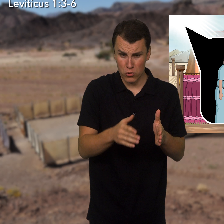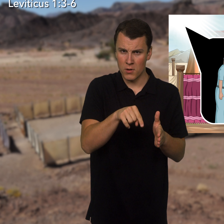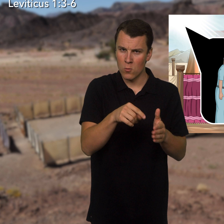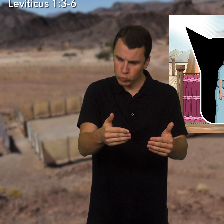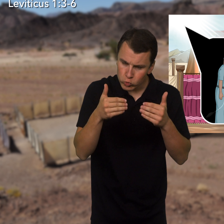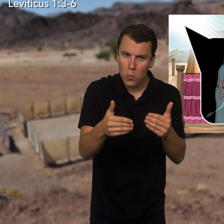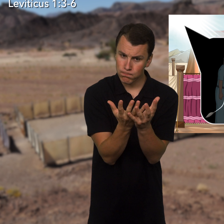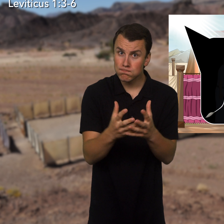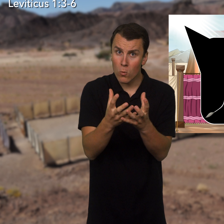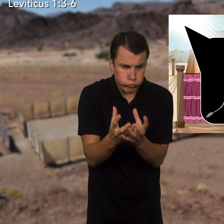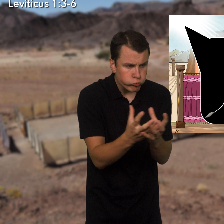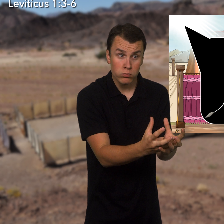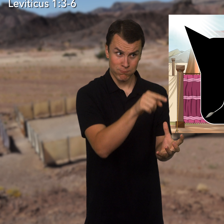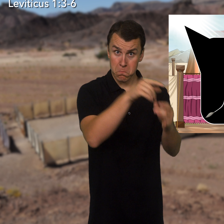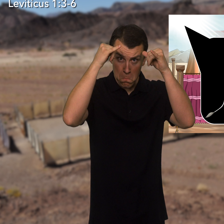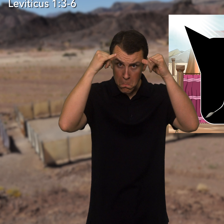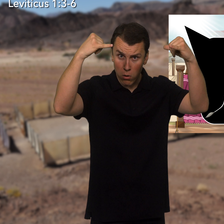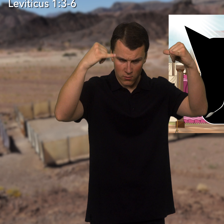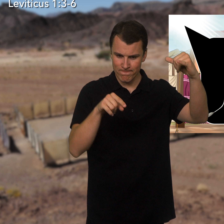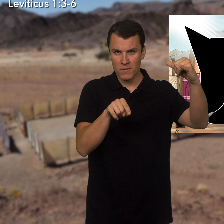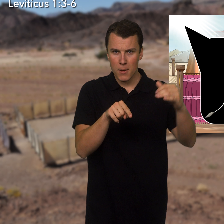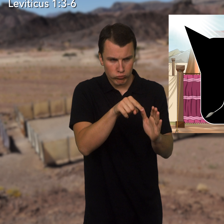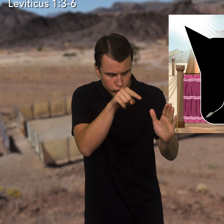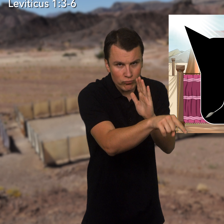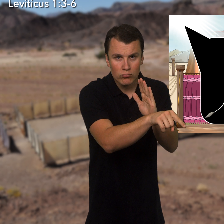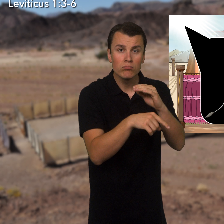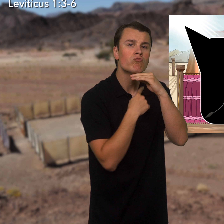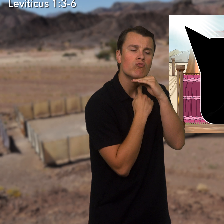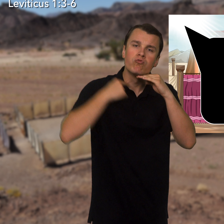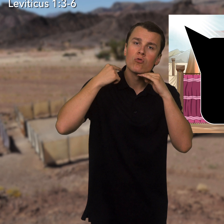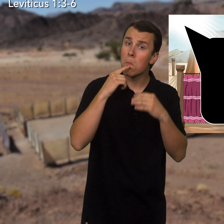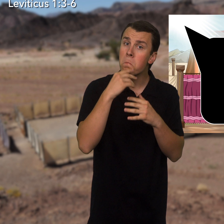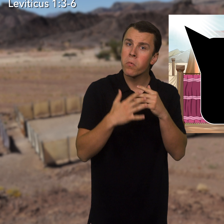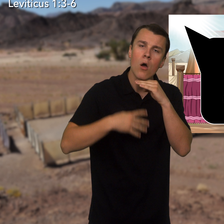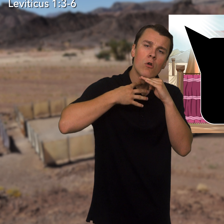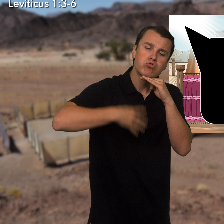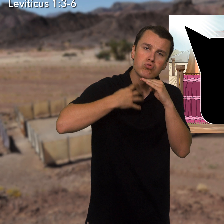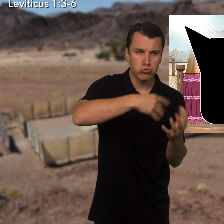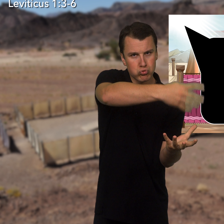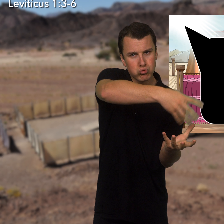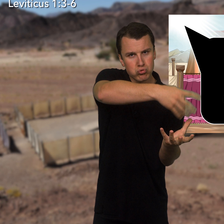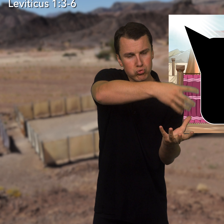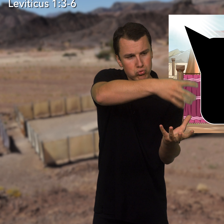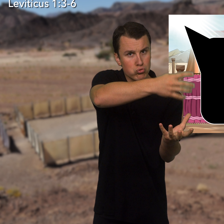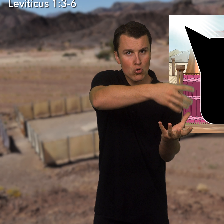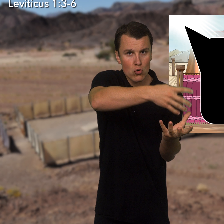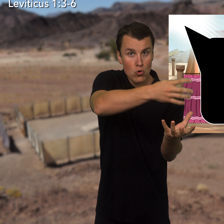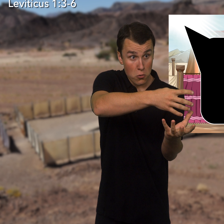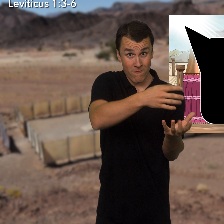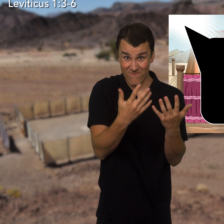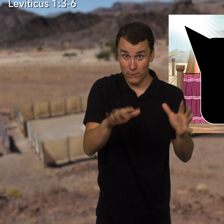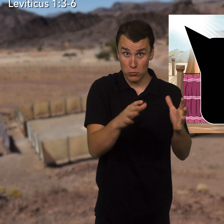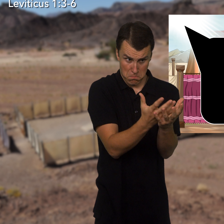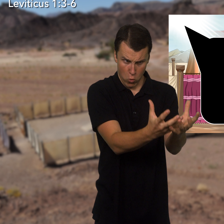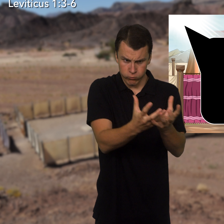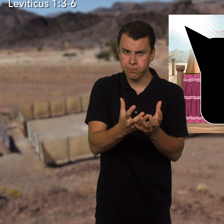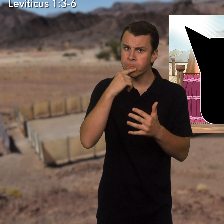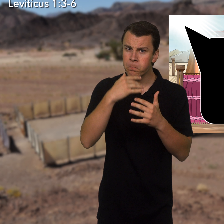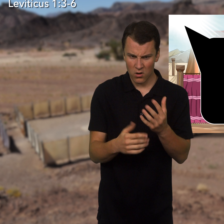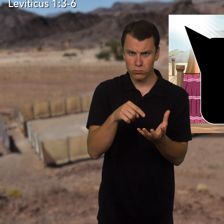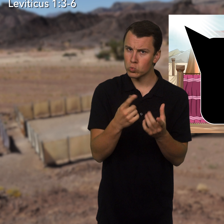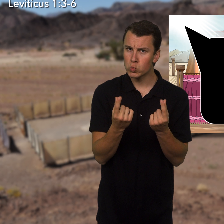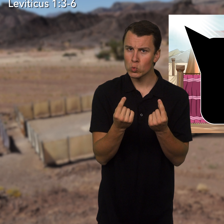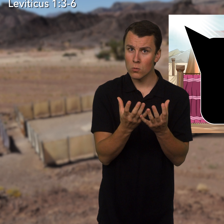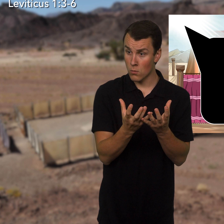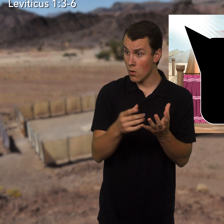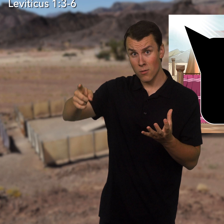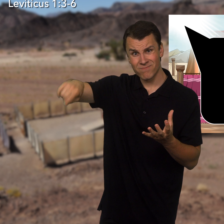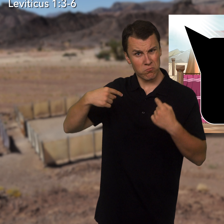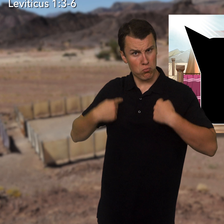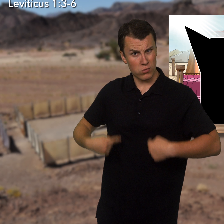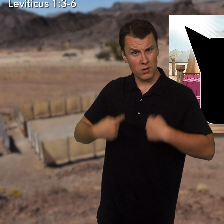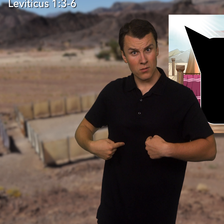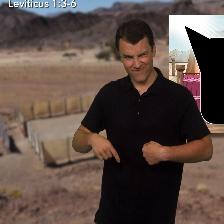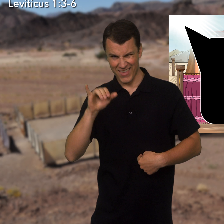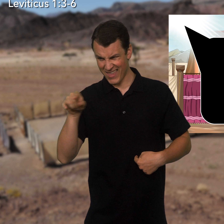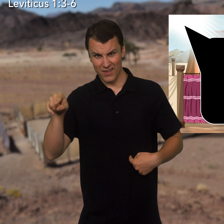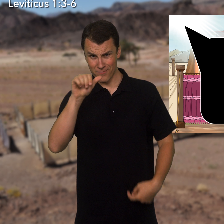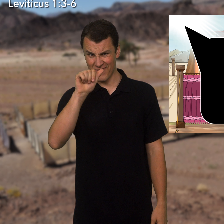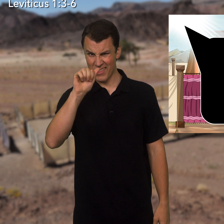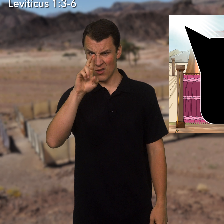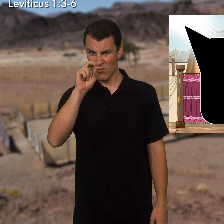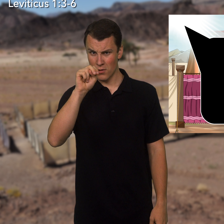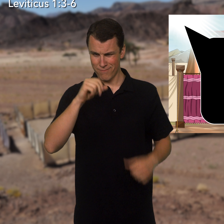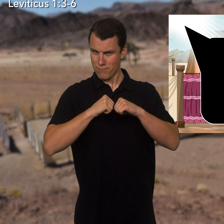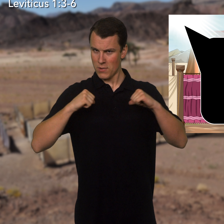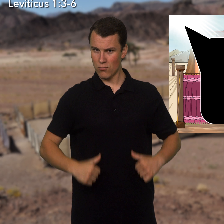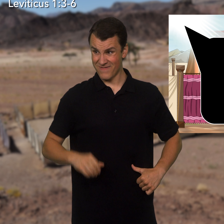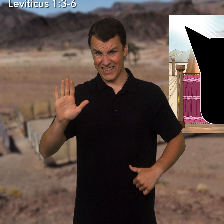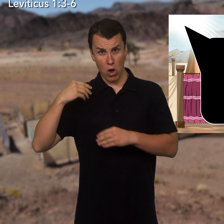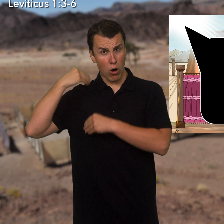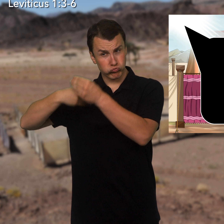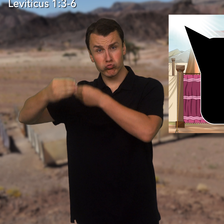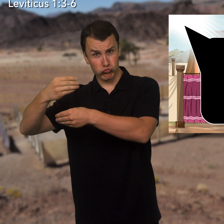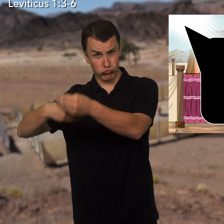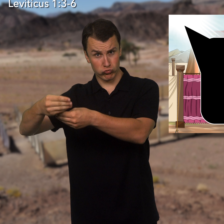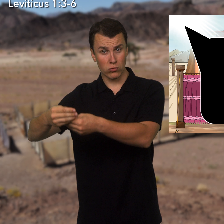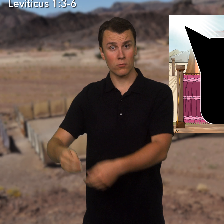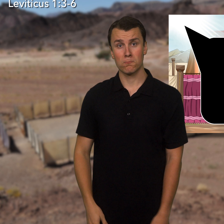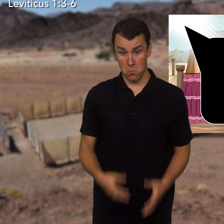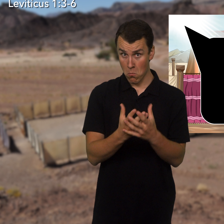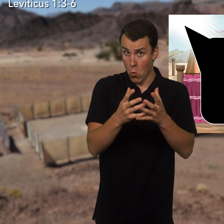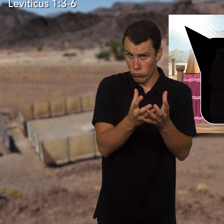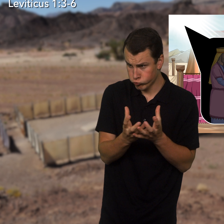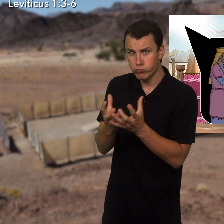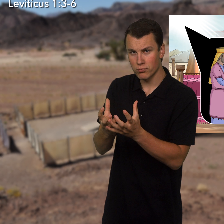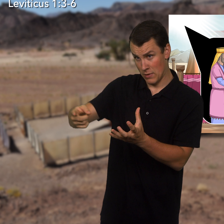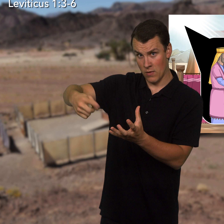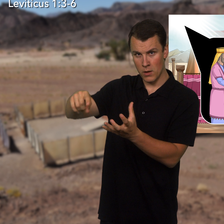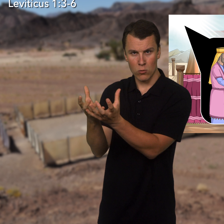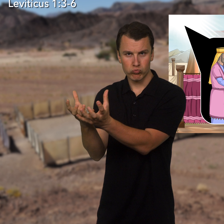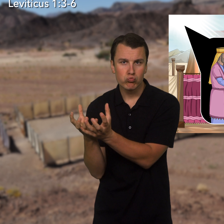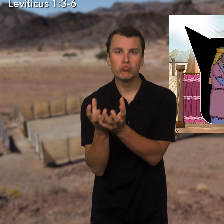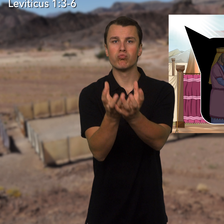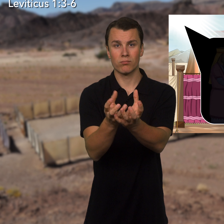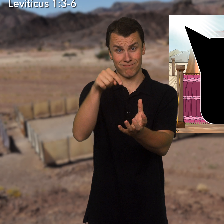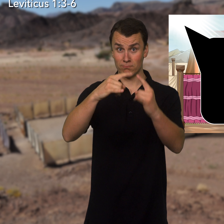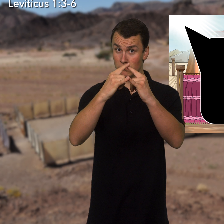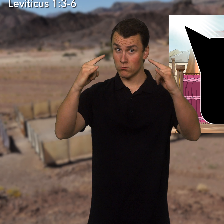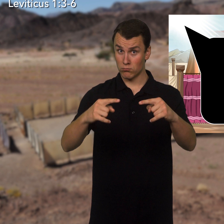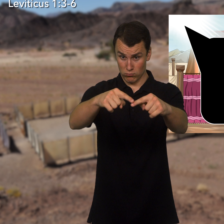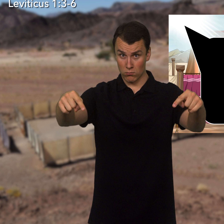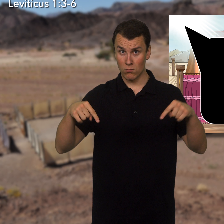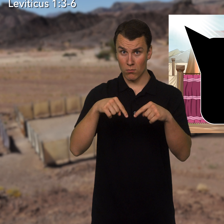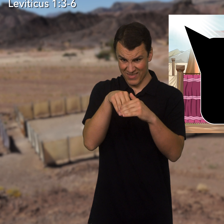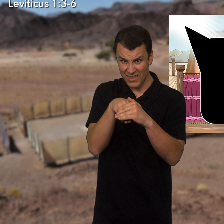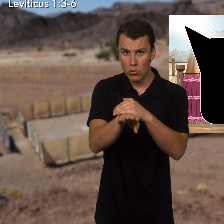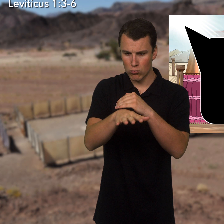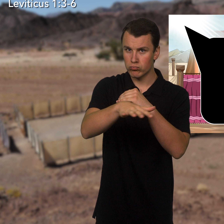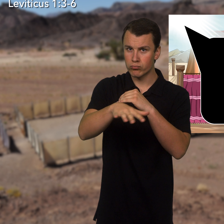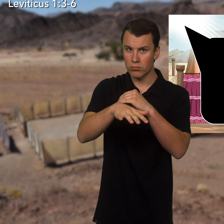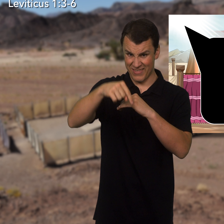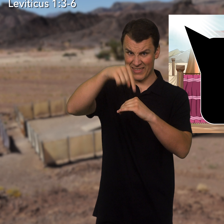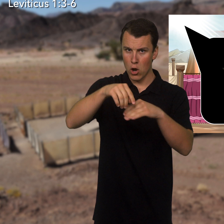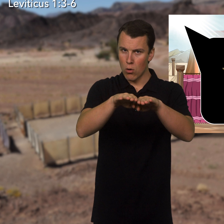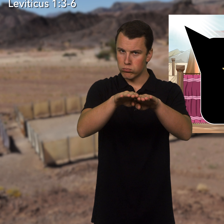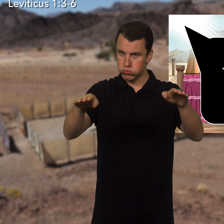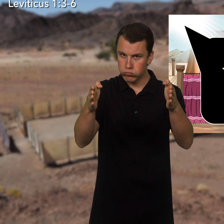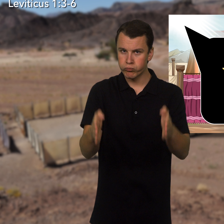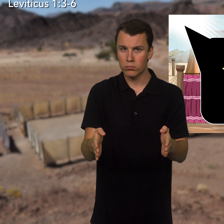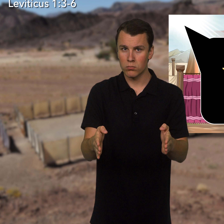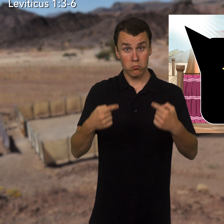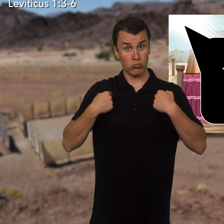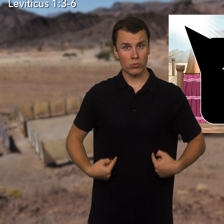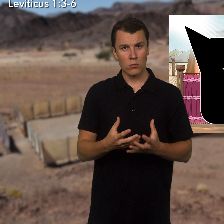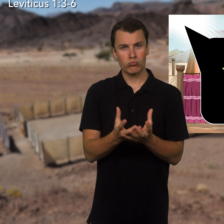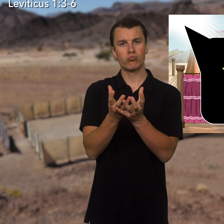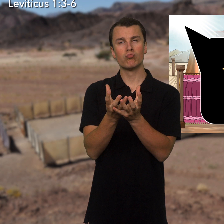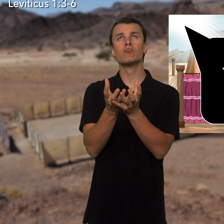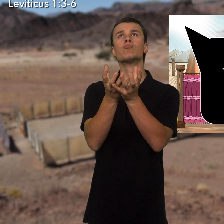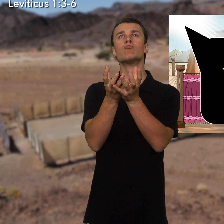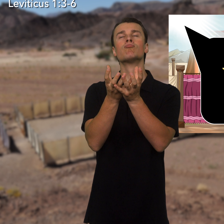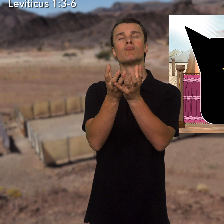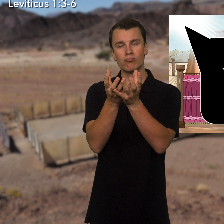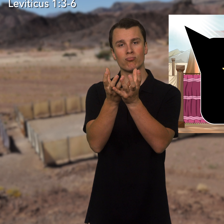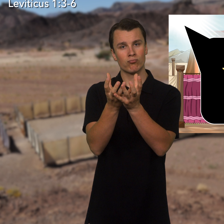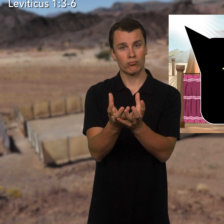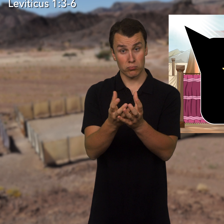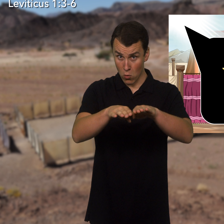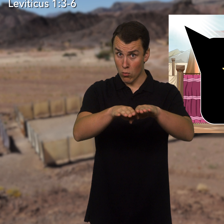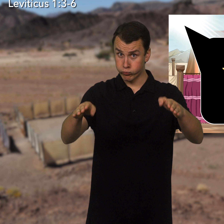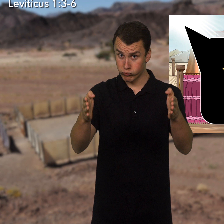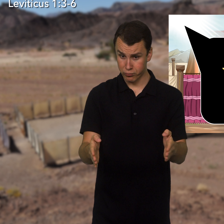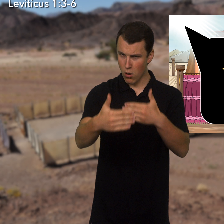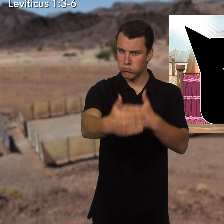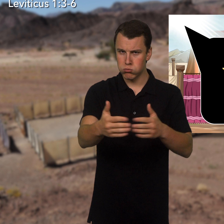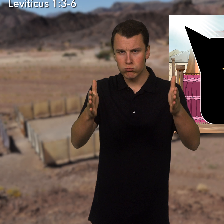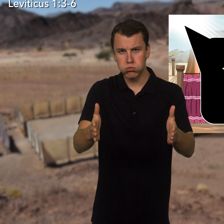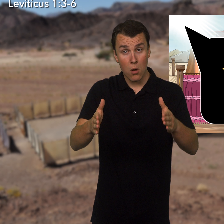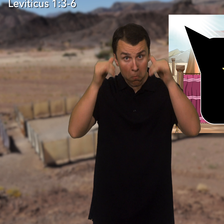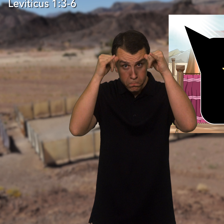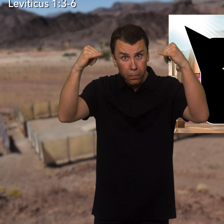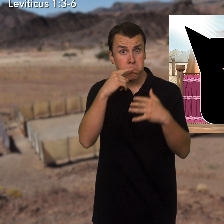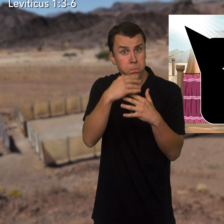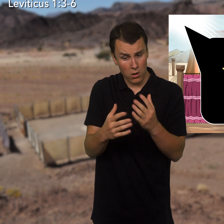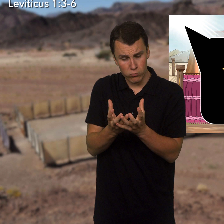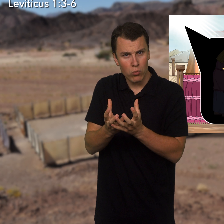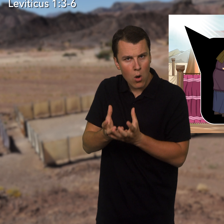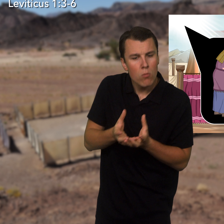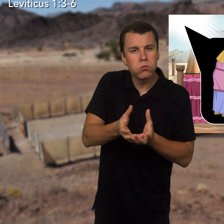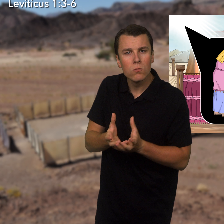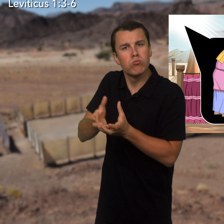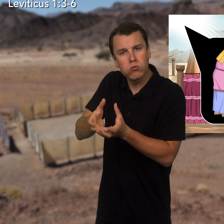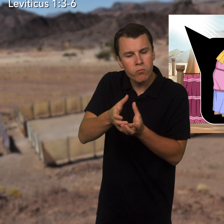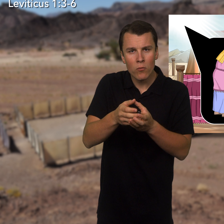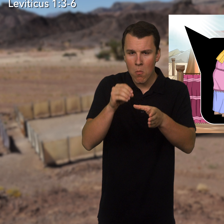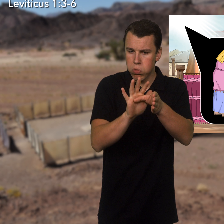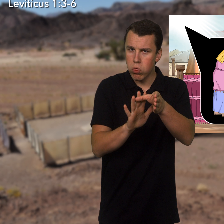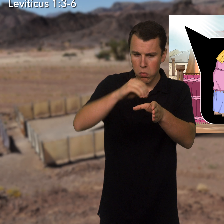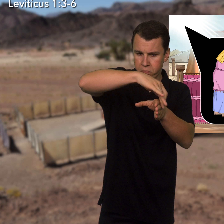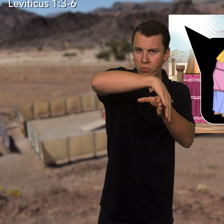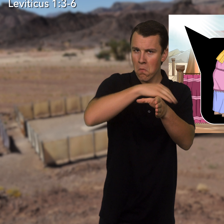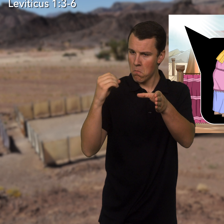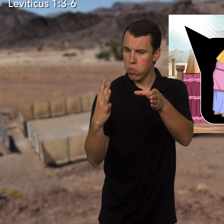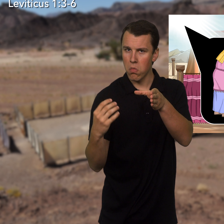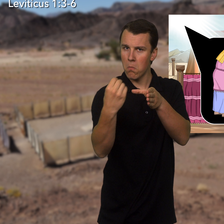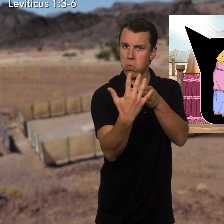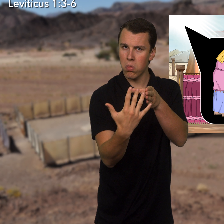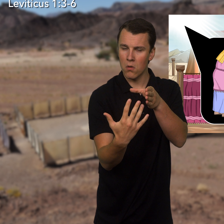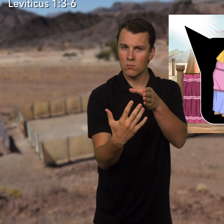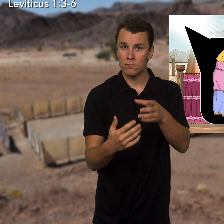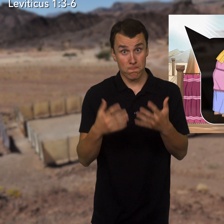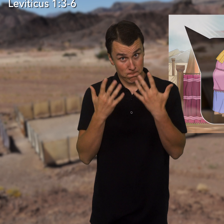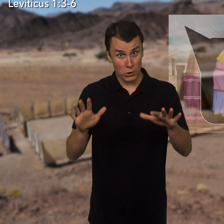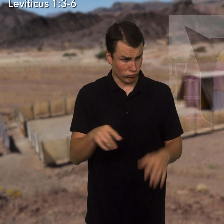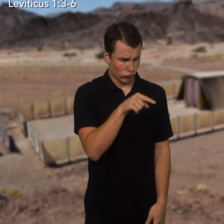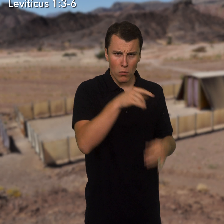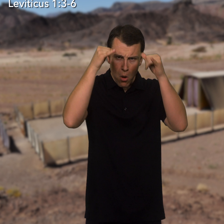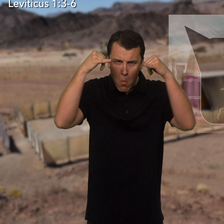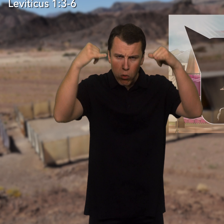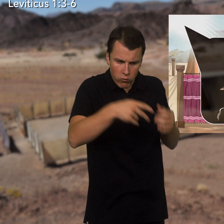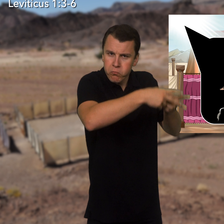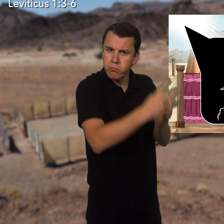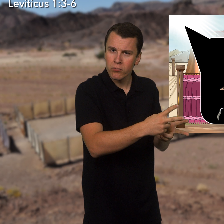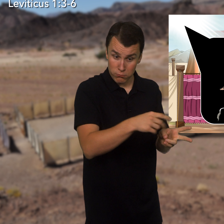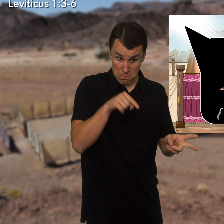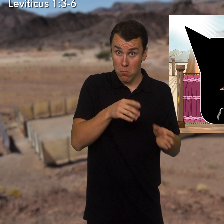And he shall slaughter the young bull before the LORD, and Aaron’s sons the priests are to present the blood and sprinkle it on all sides of the altar at the entrance to the Tent of Meeting.